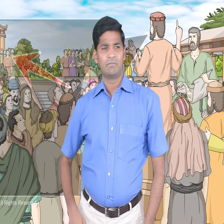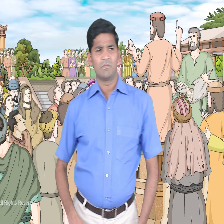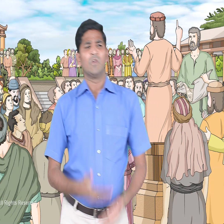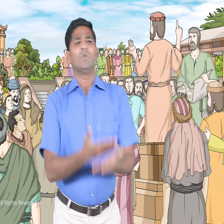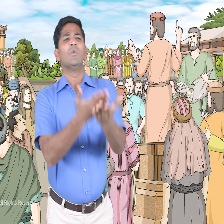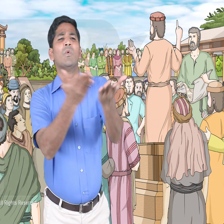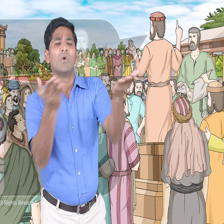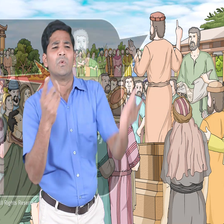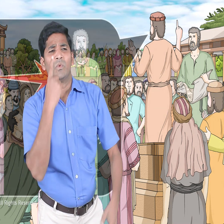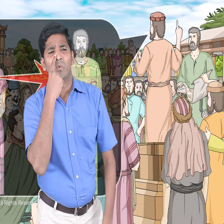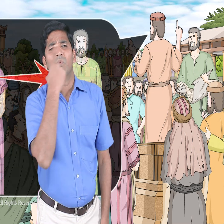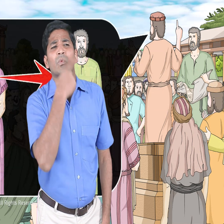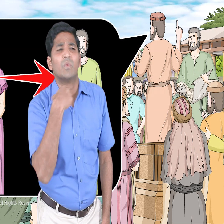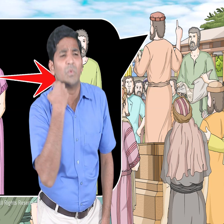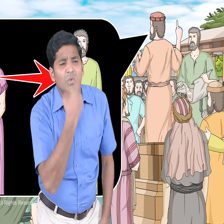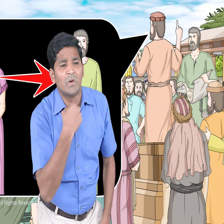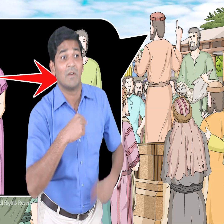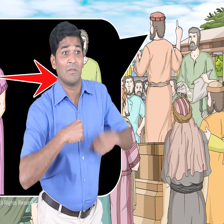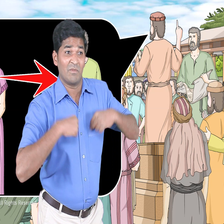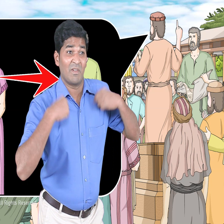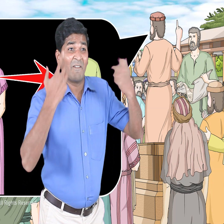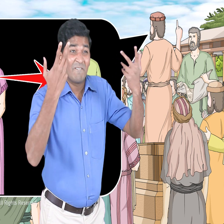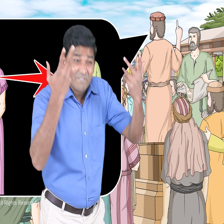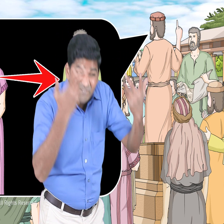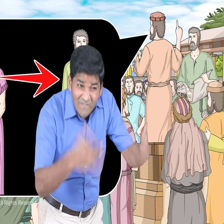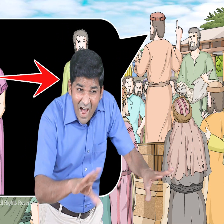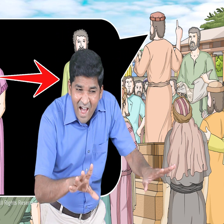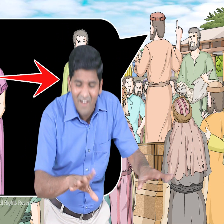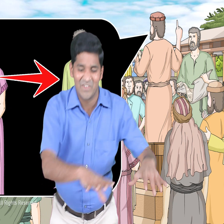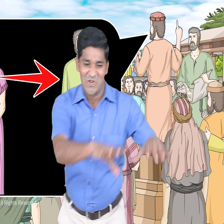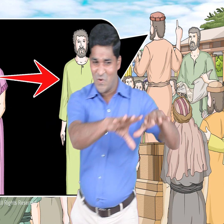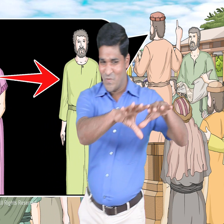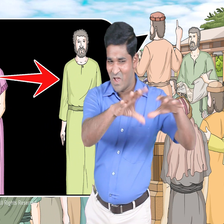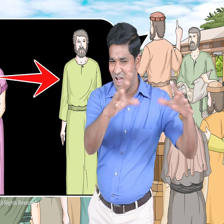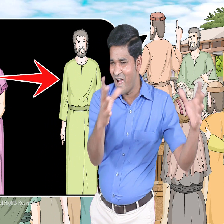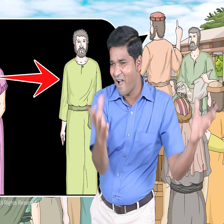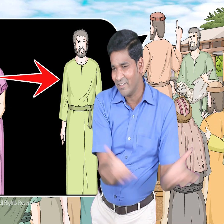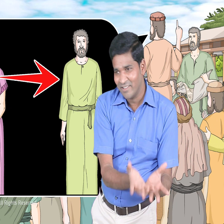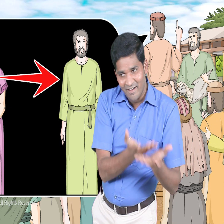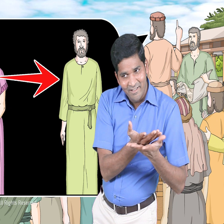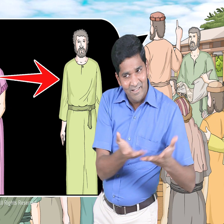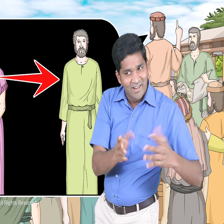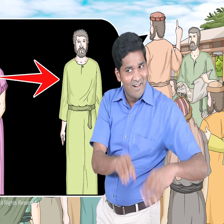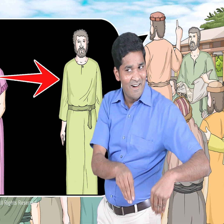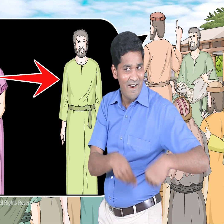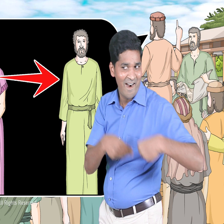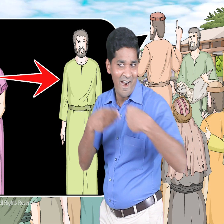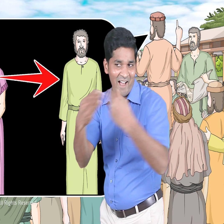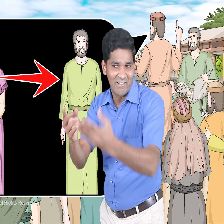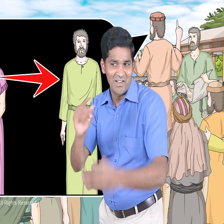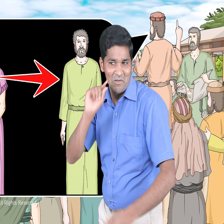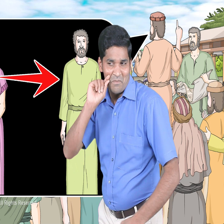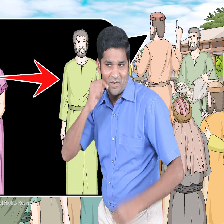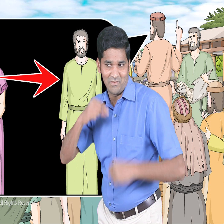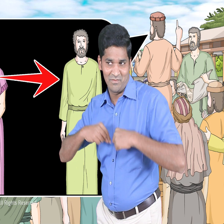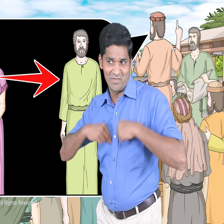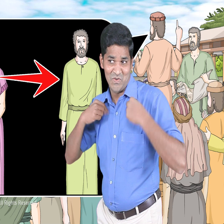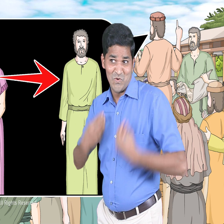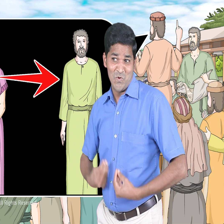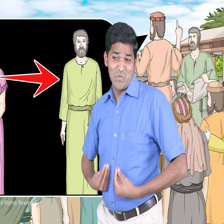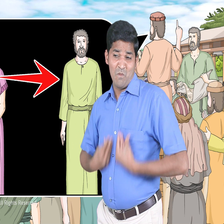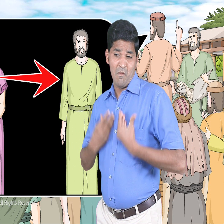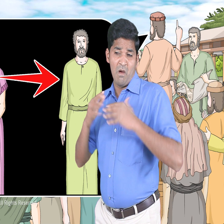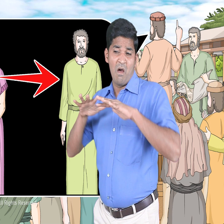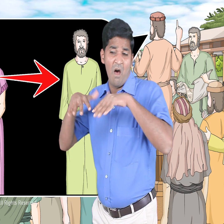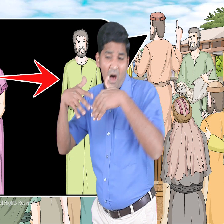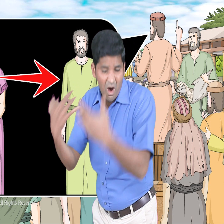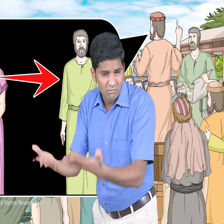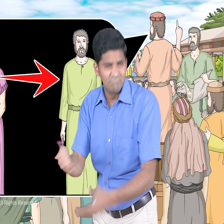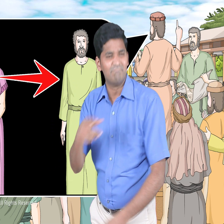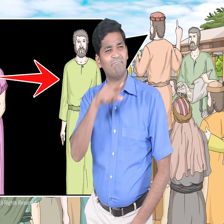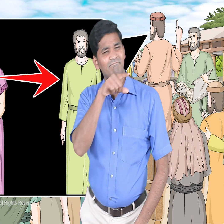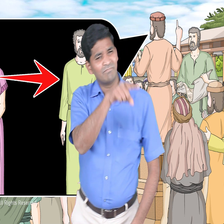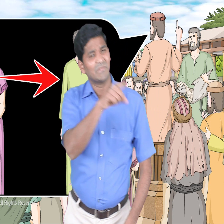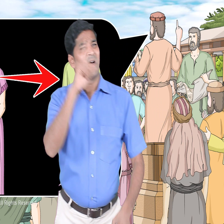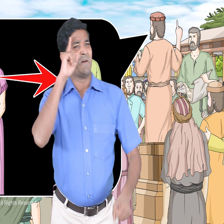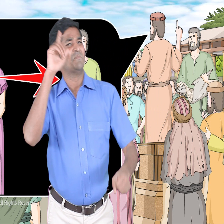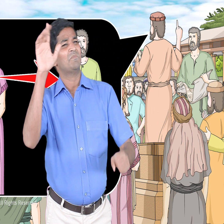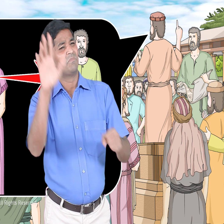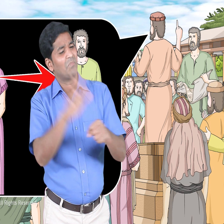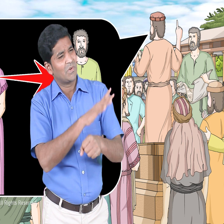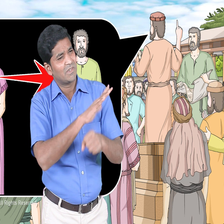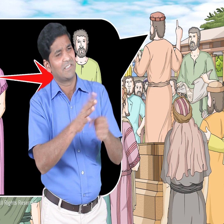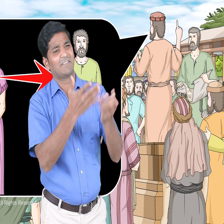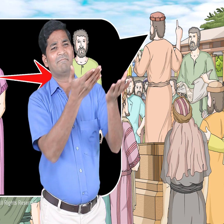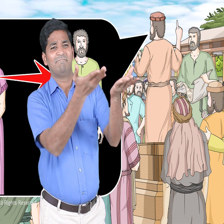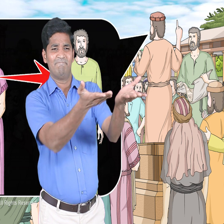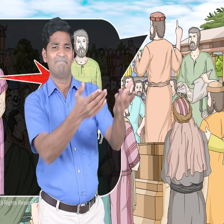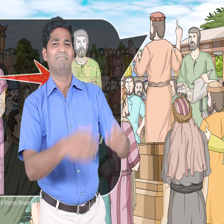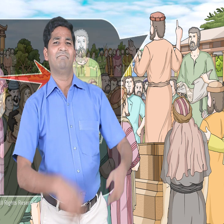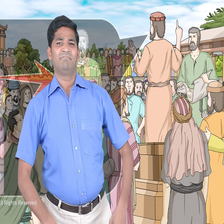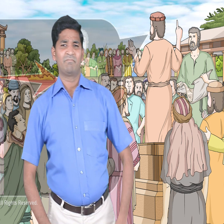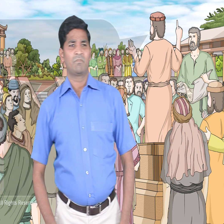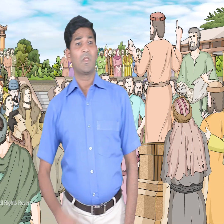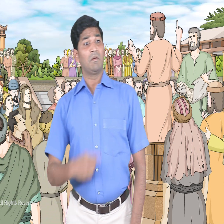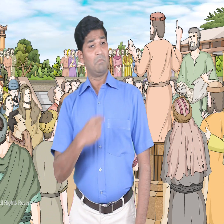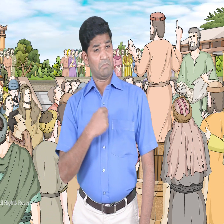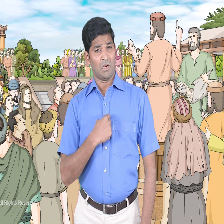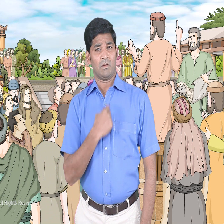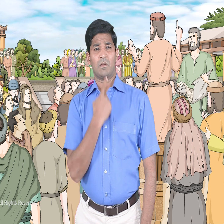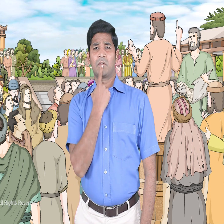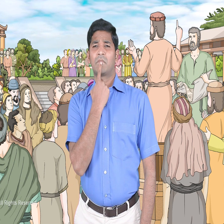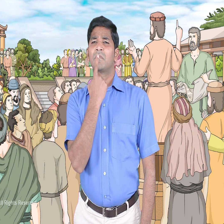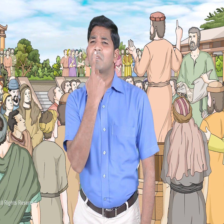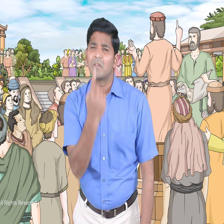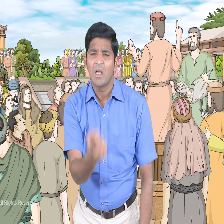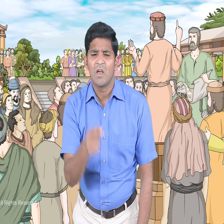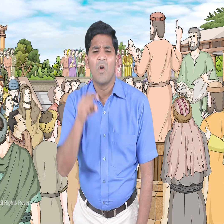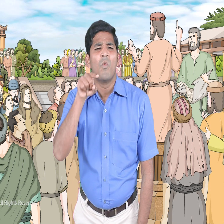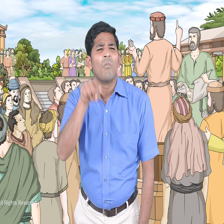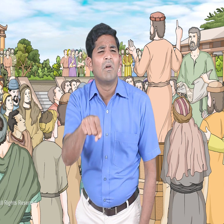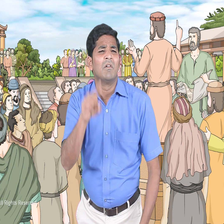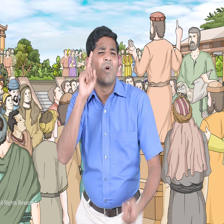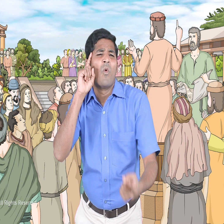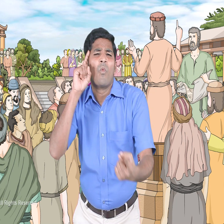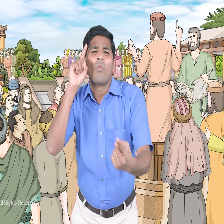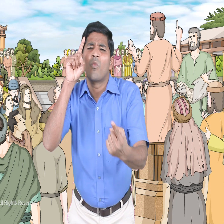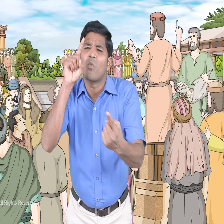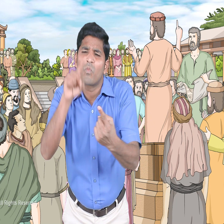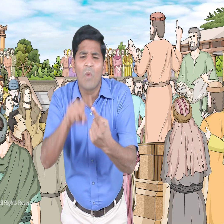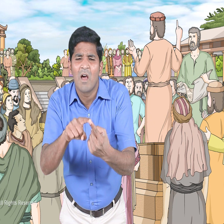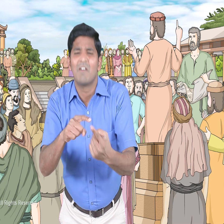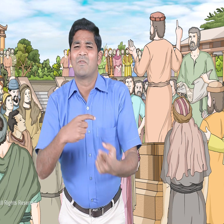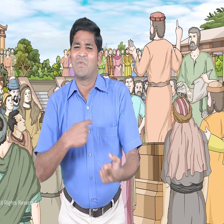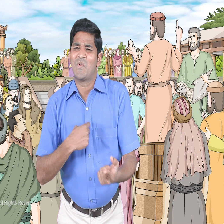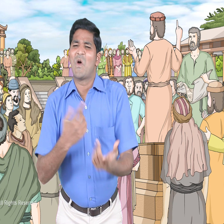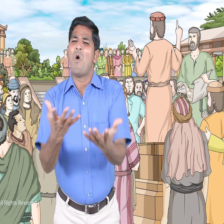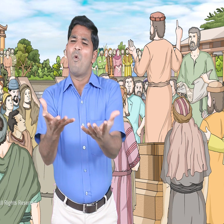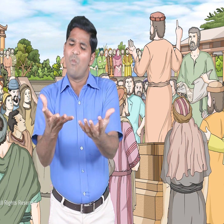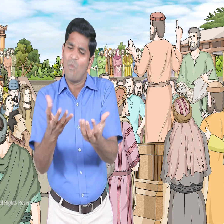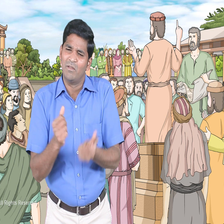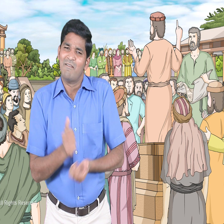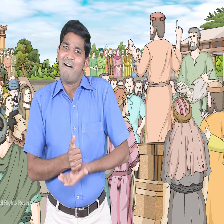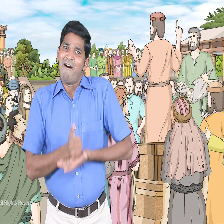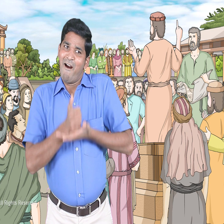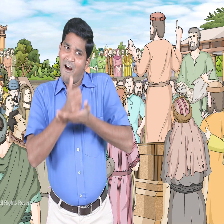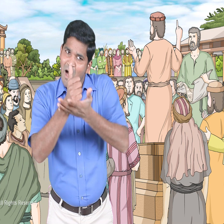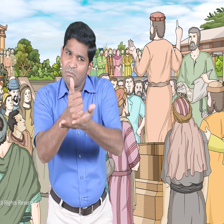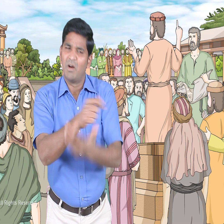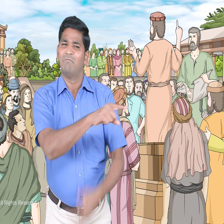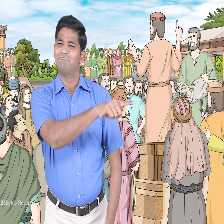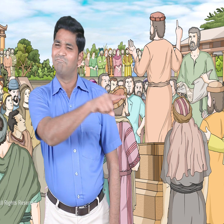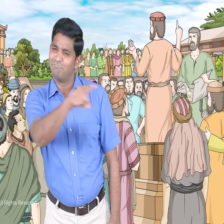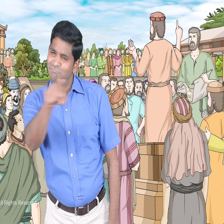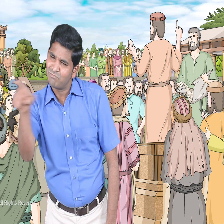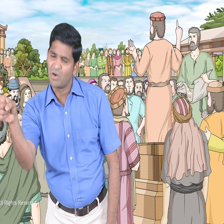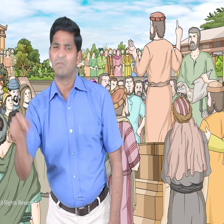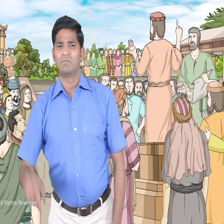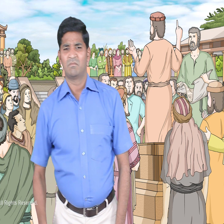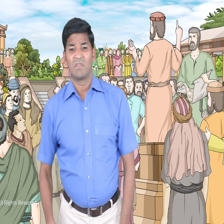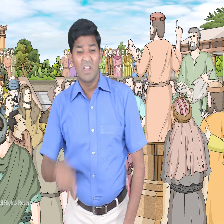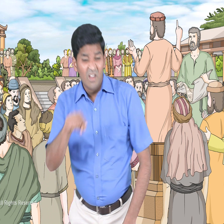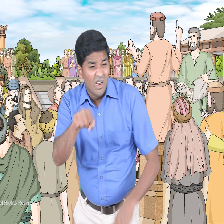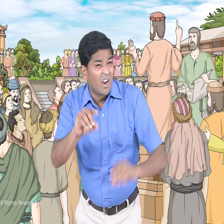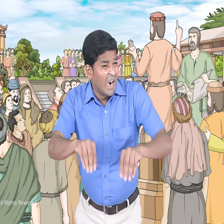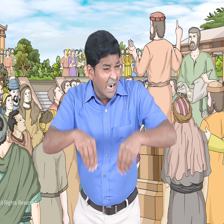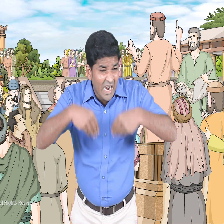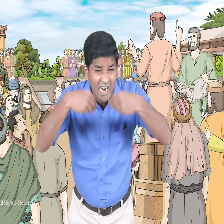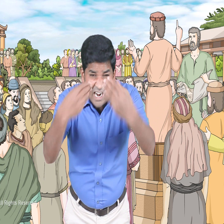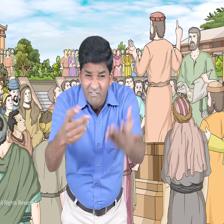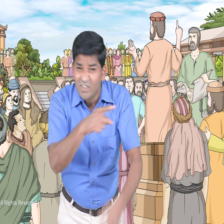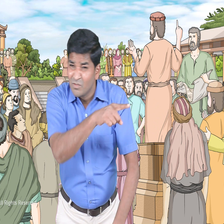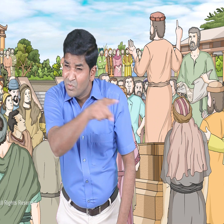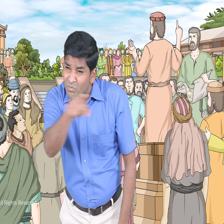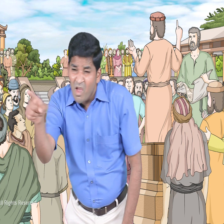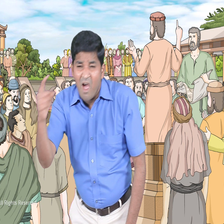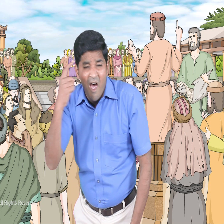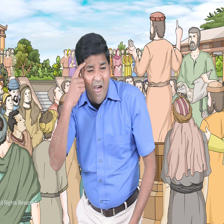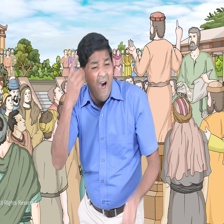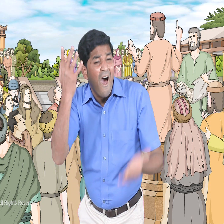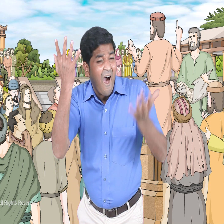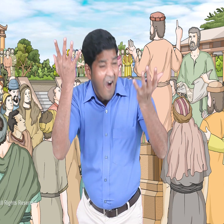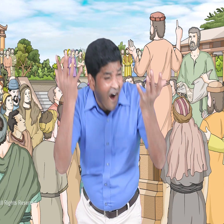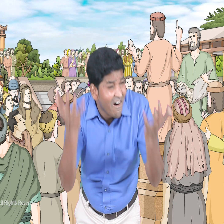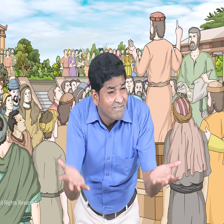But the married woman is concerned about the affairs of this world, how she can please her husband.